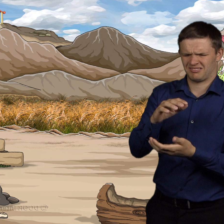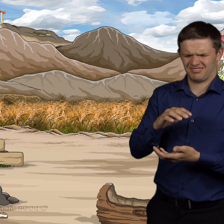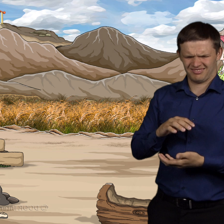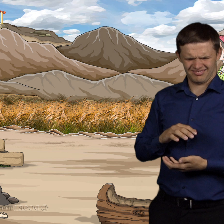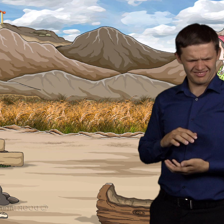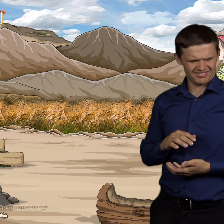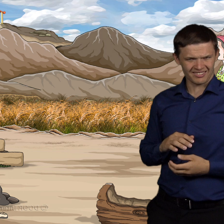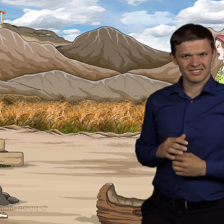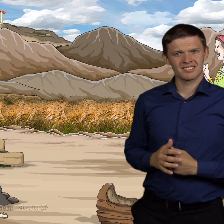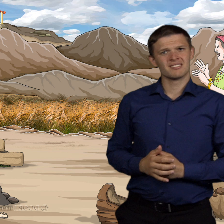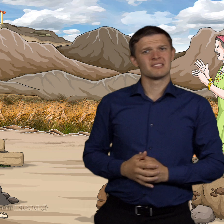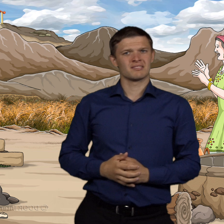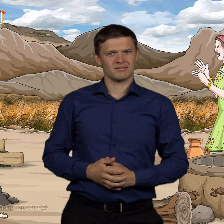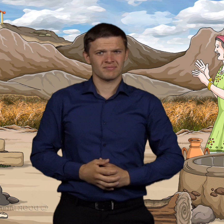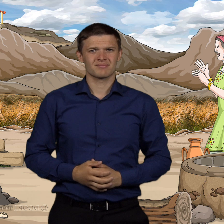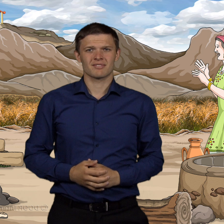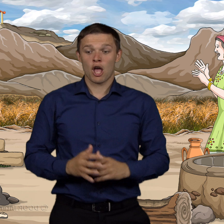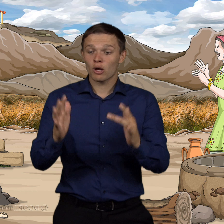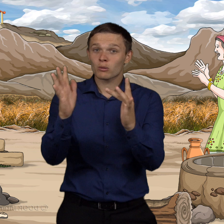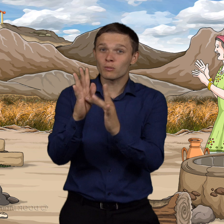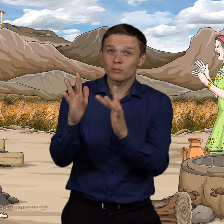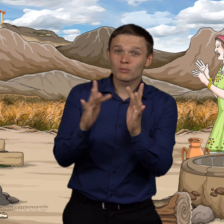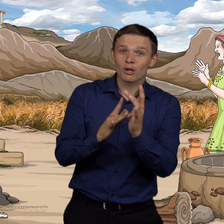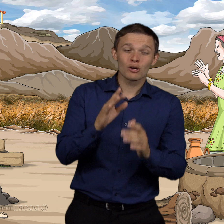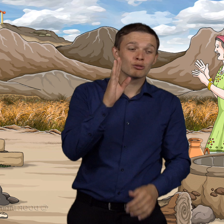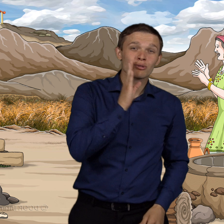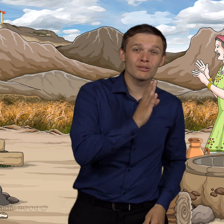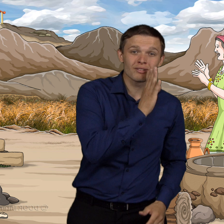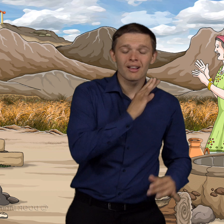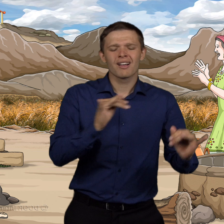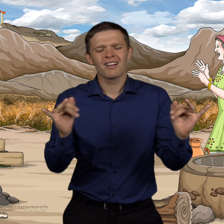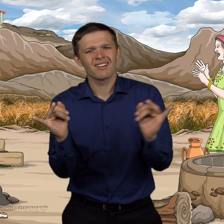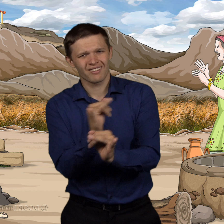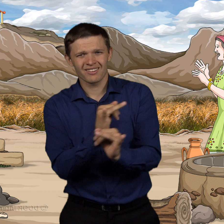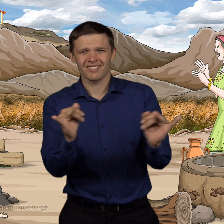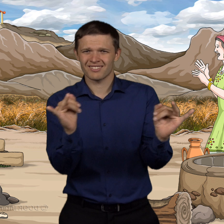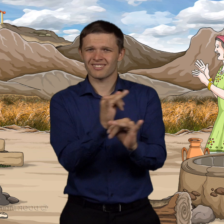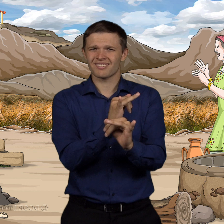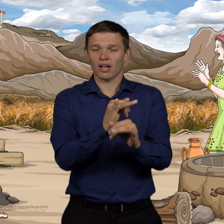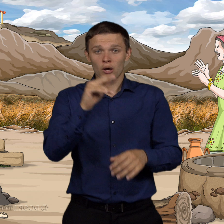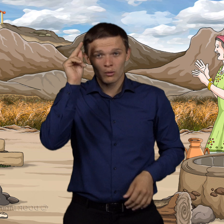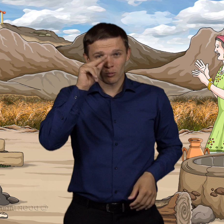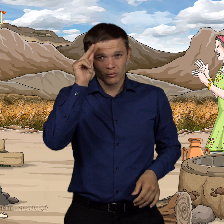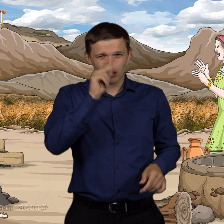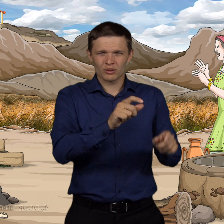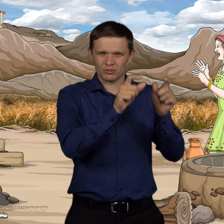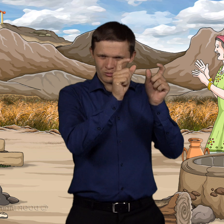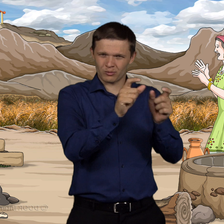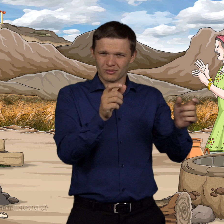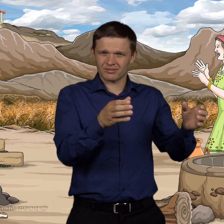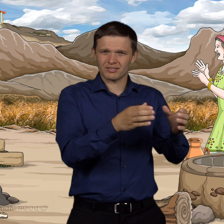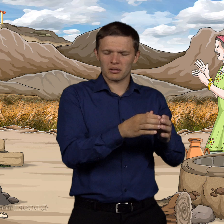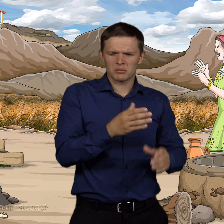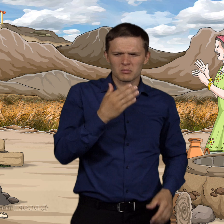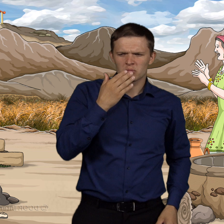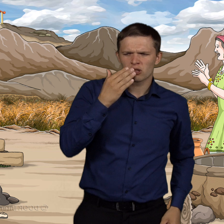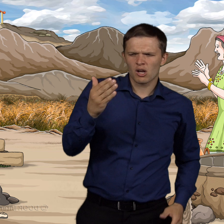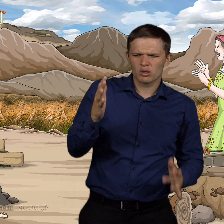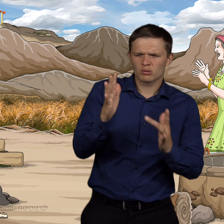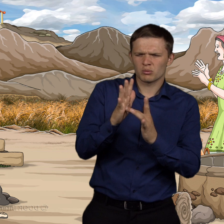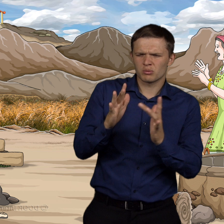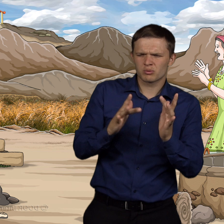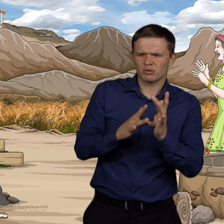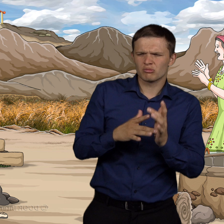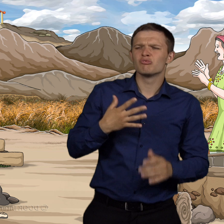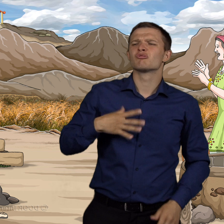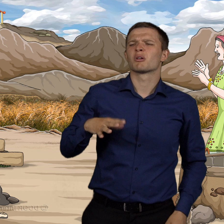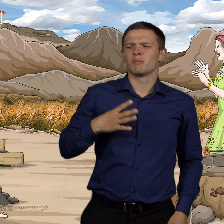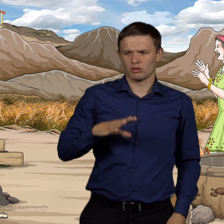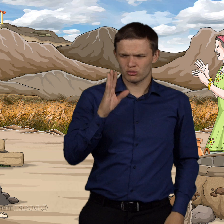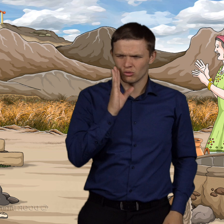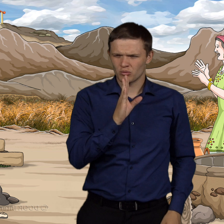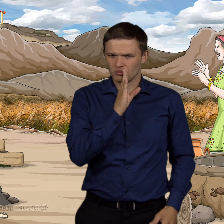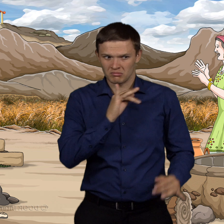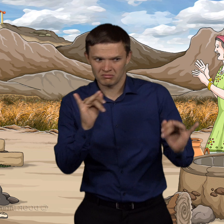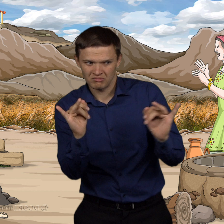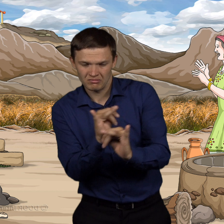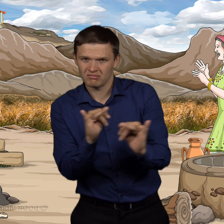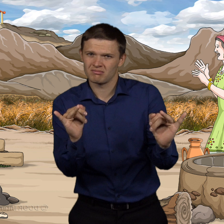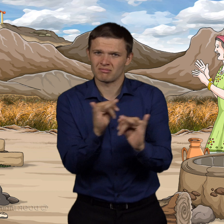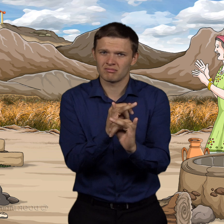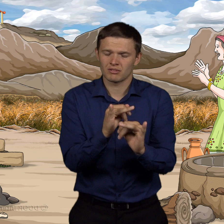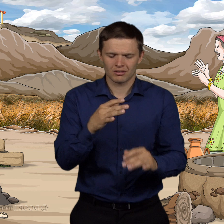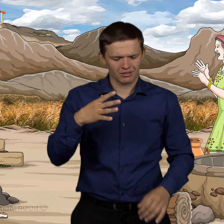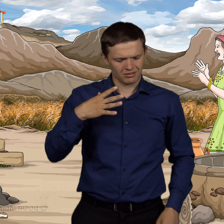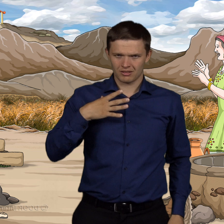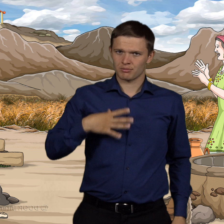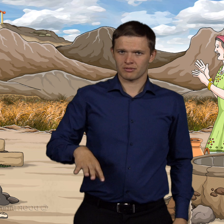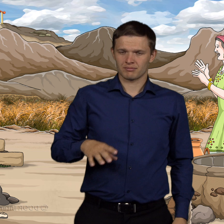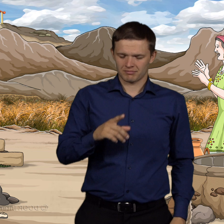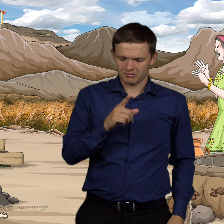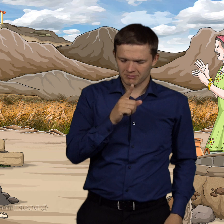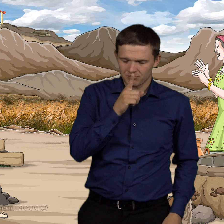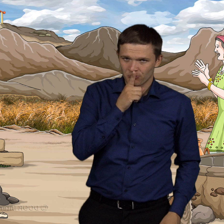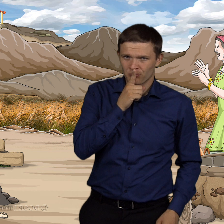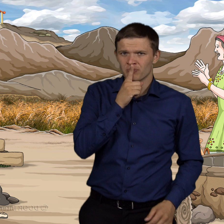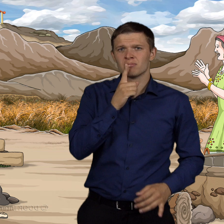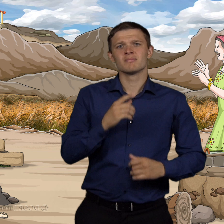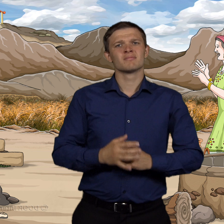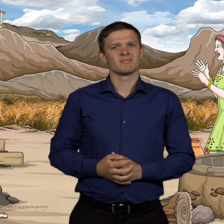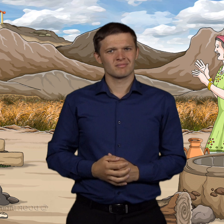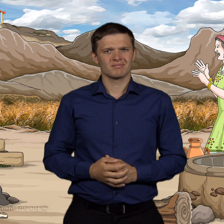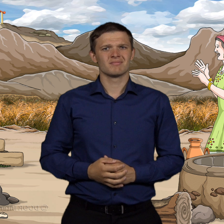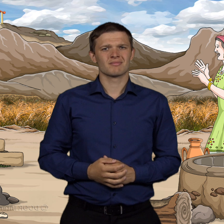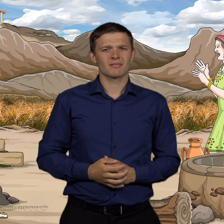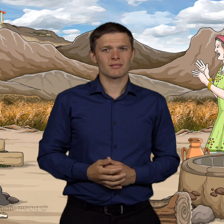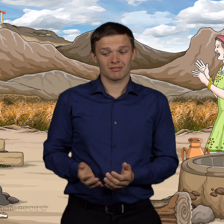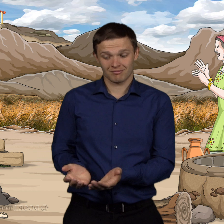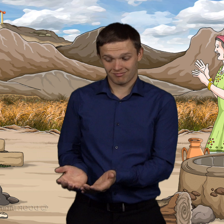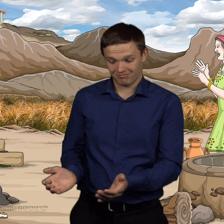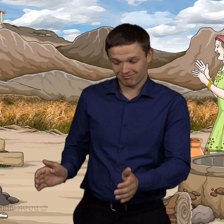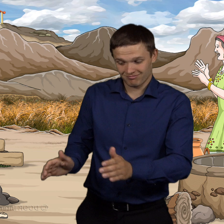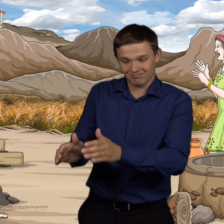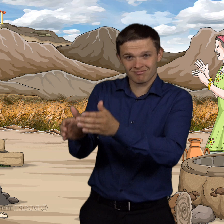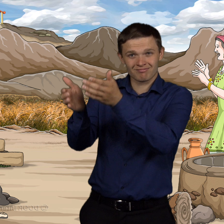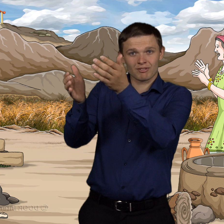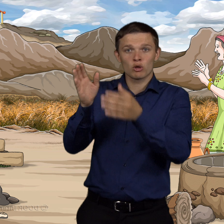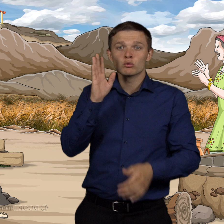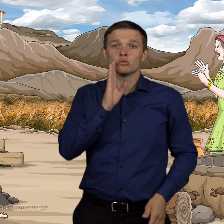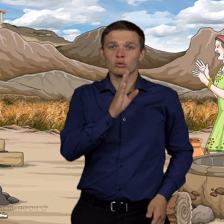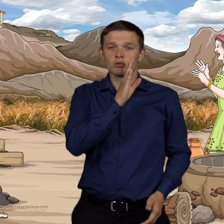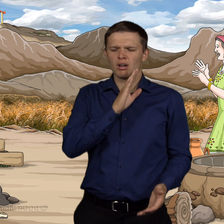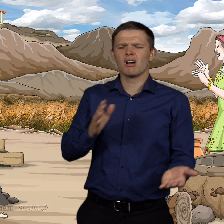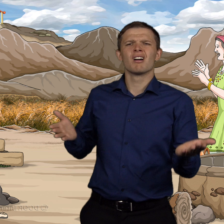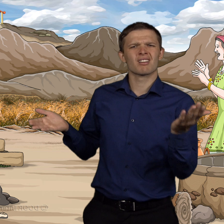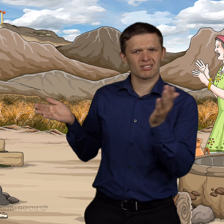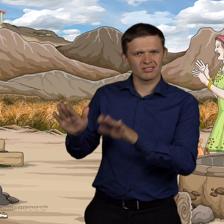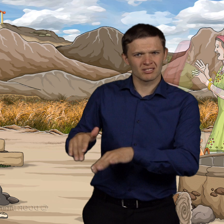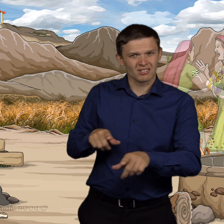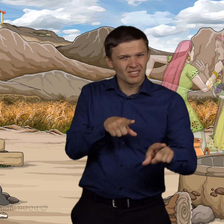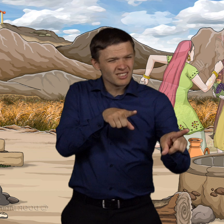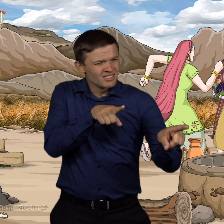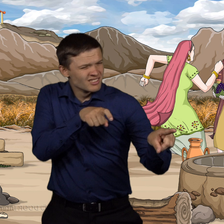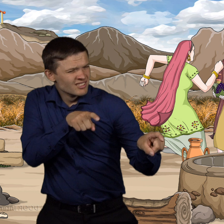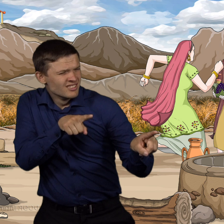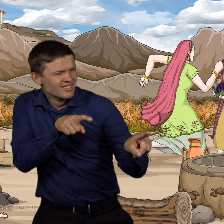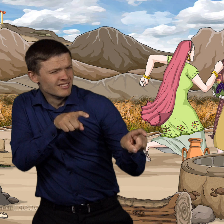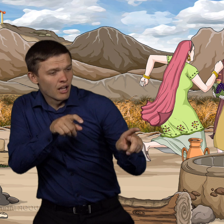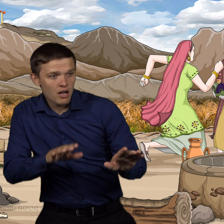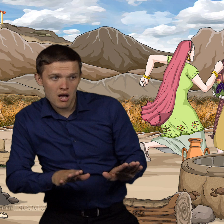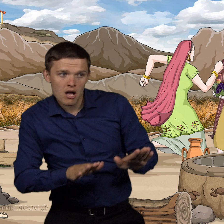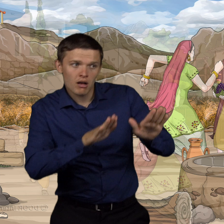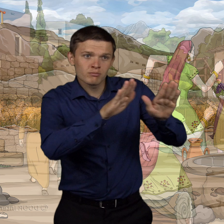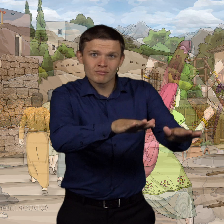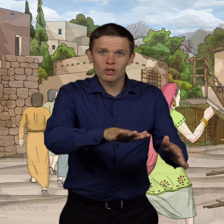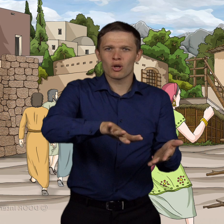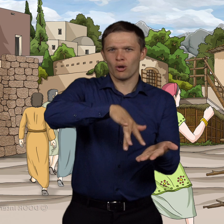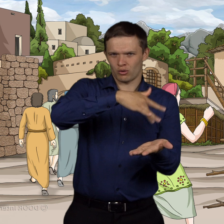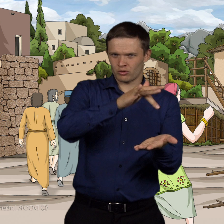But no one asked Him, “What do You want from her?” or “Why are You talking with her?”